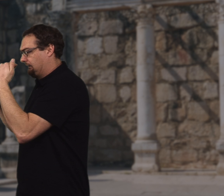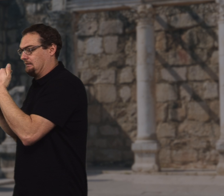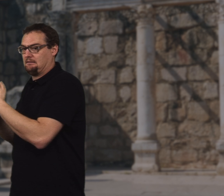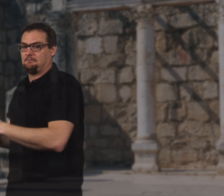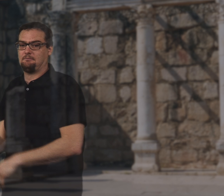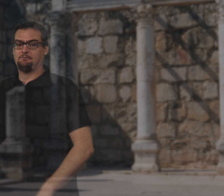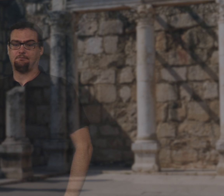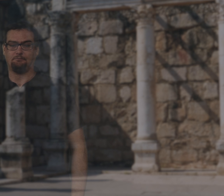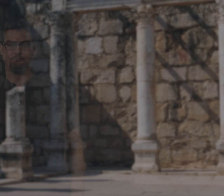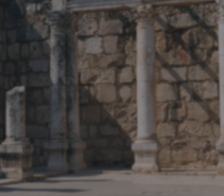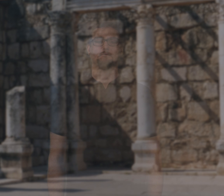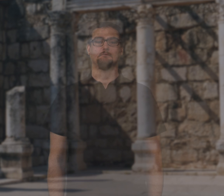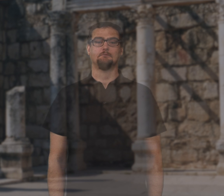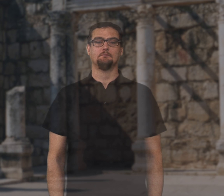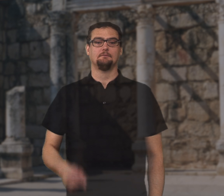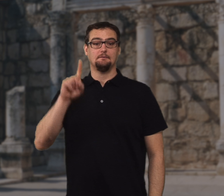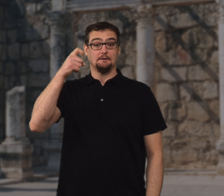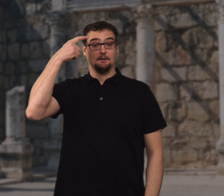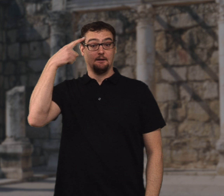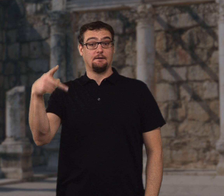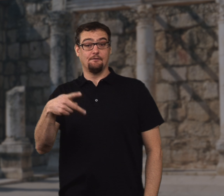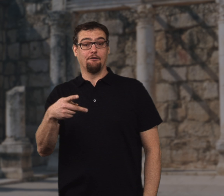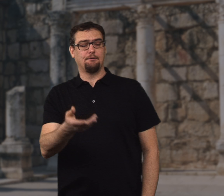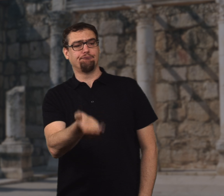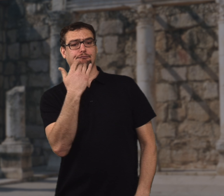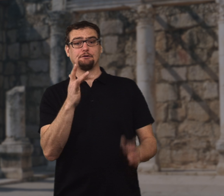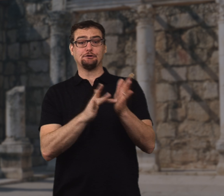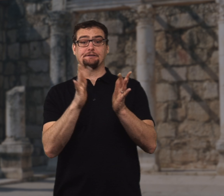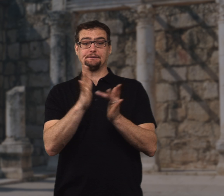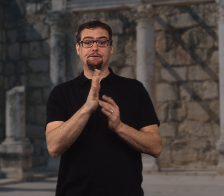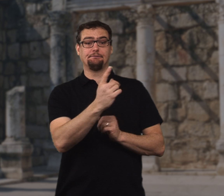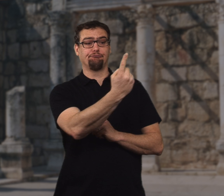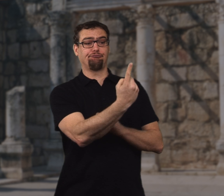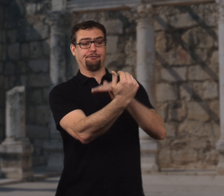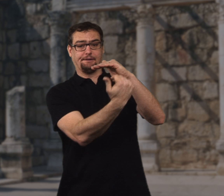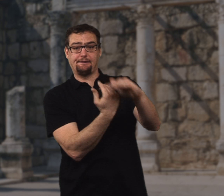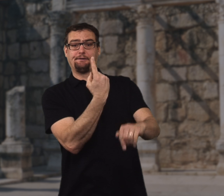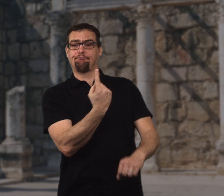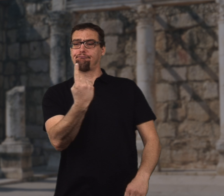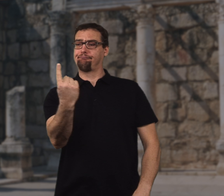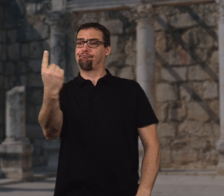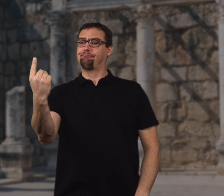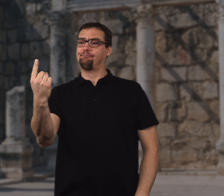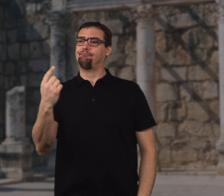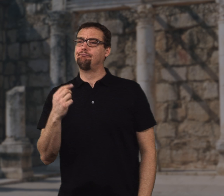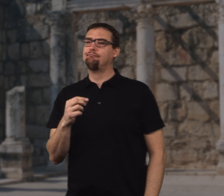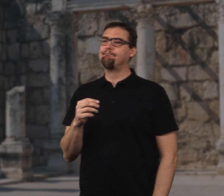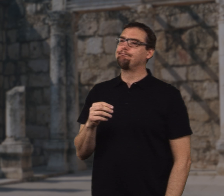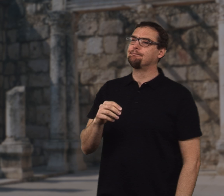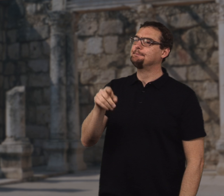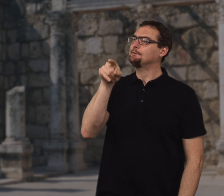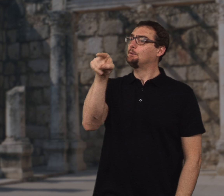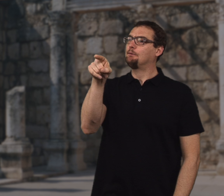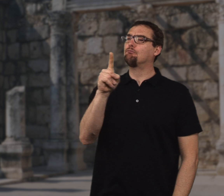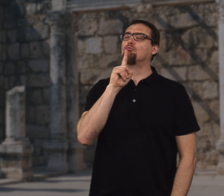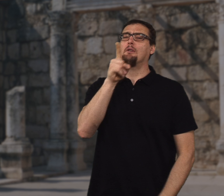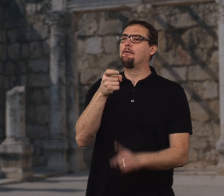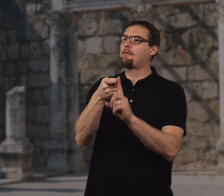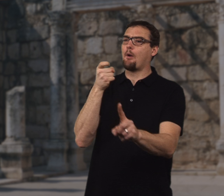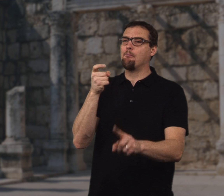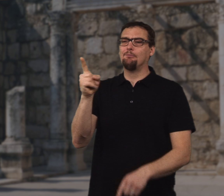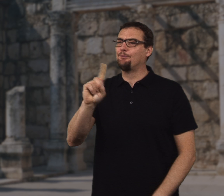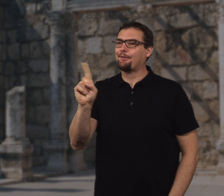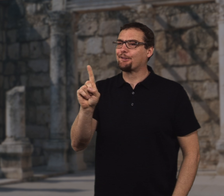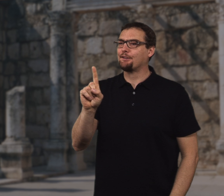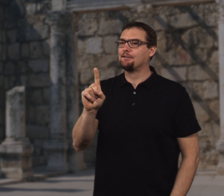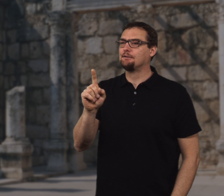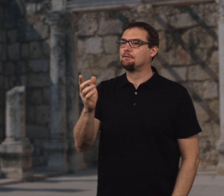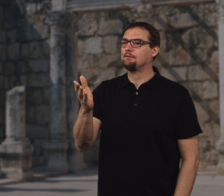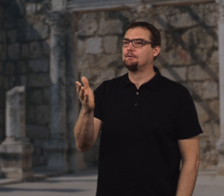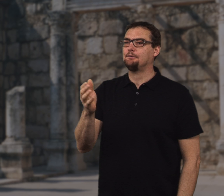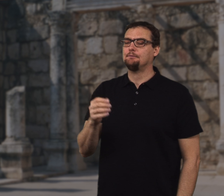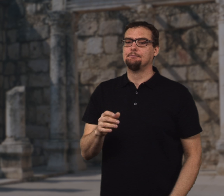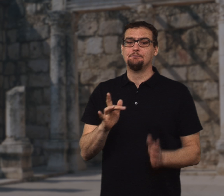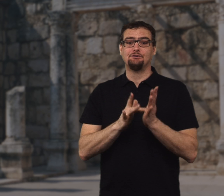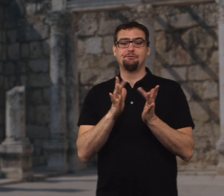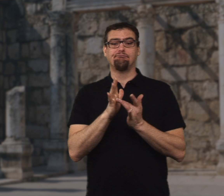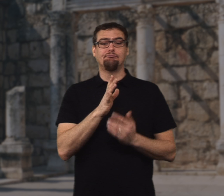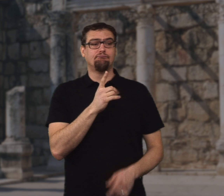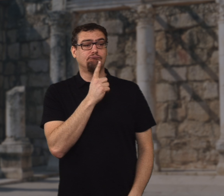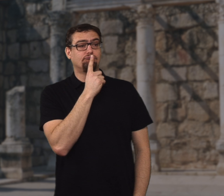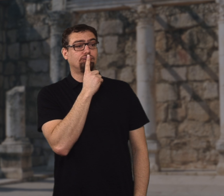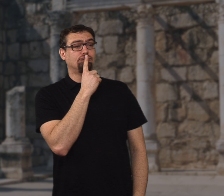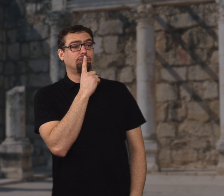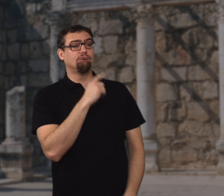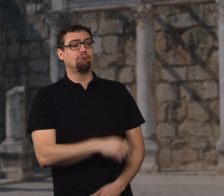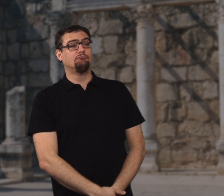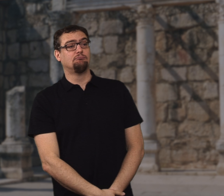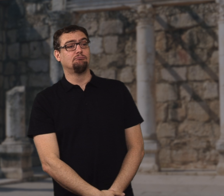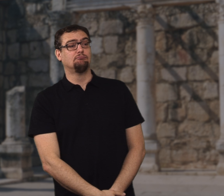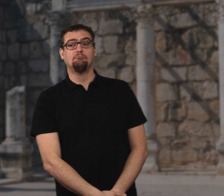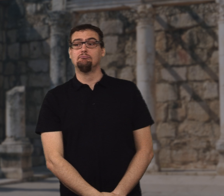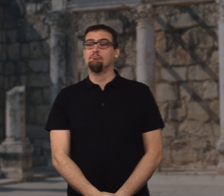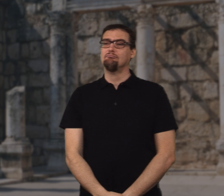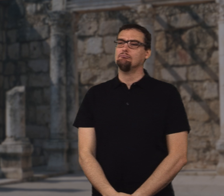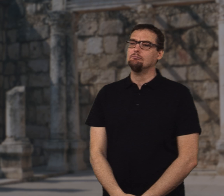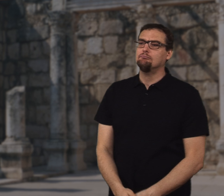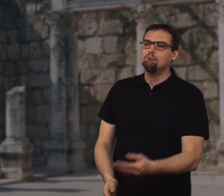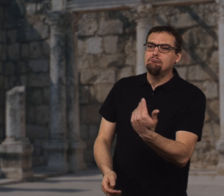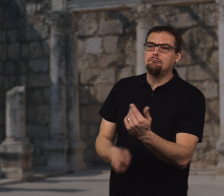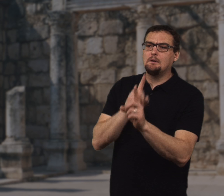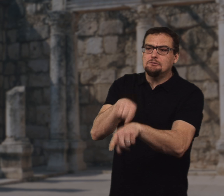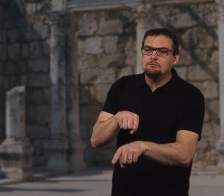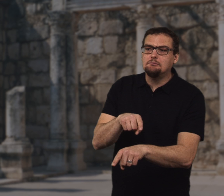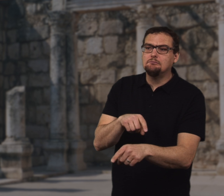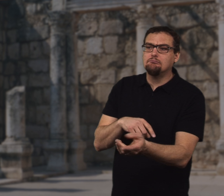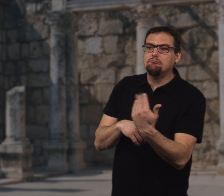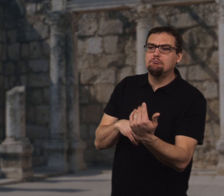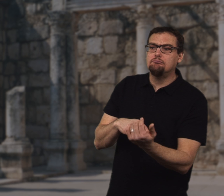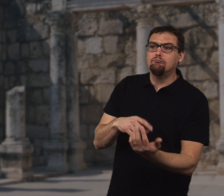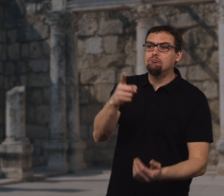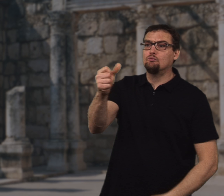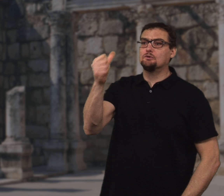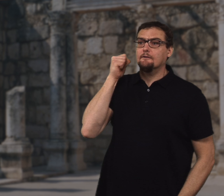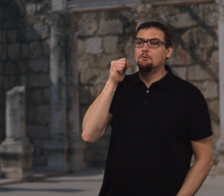and he went back into the Praetorium. “Where are You from?” he asked. But Jesus gave no answer.